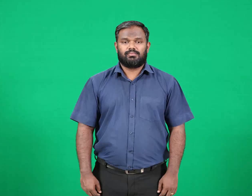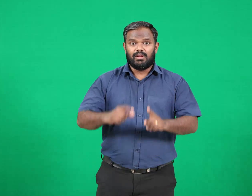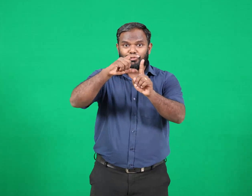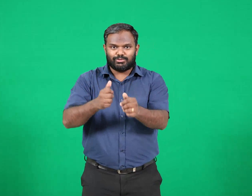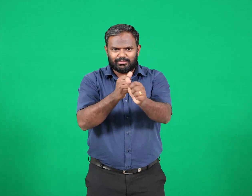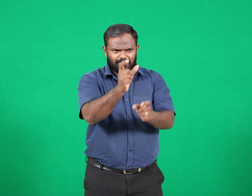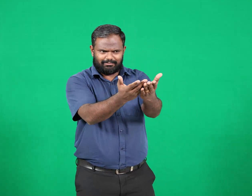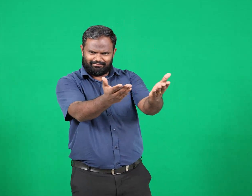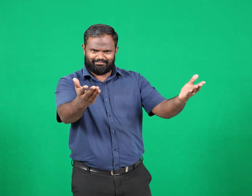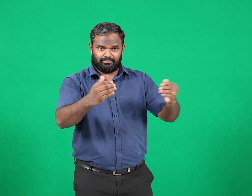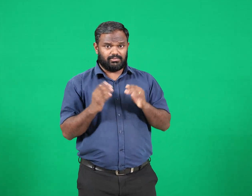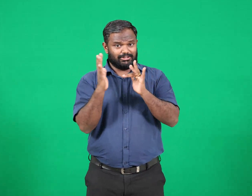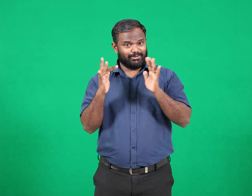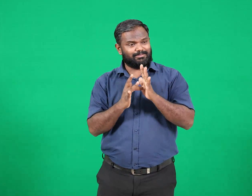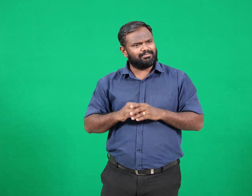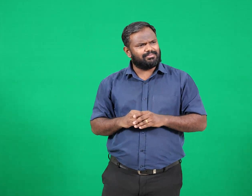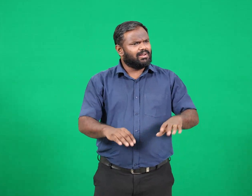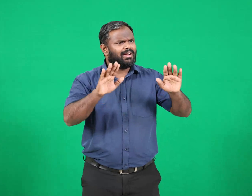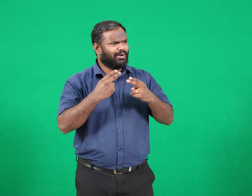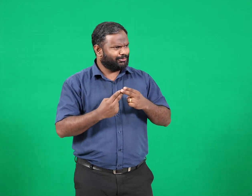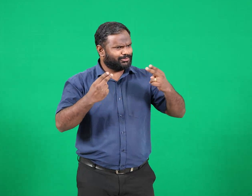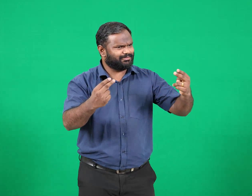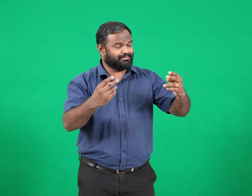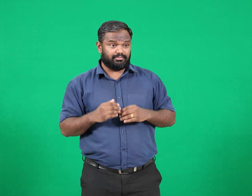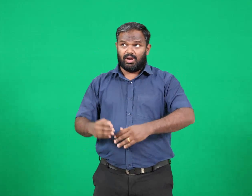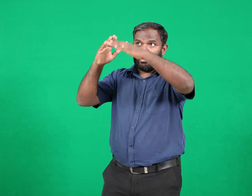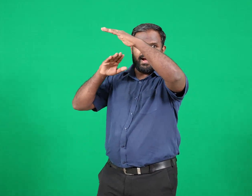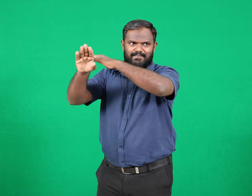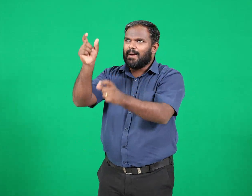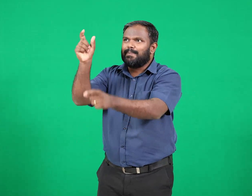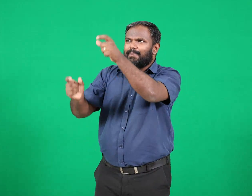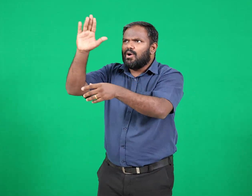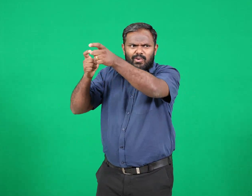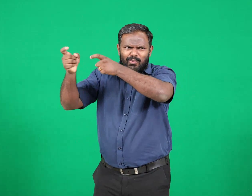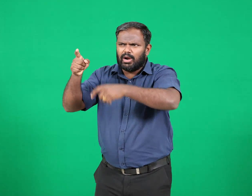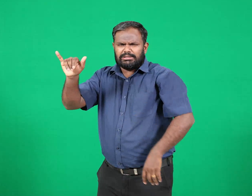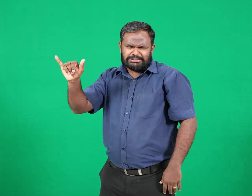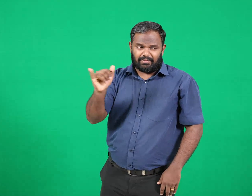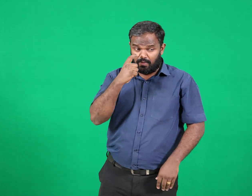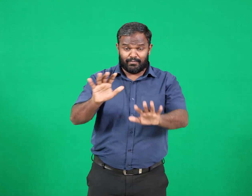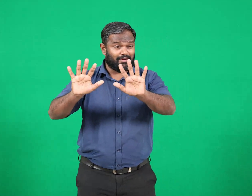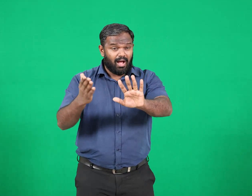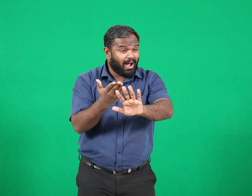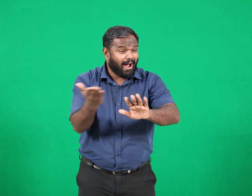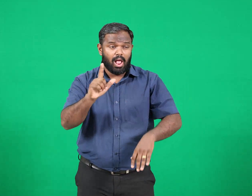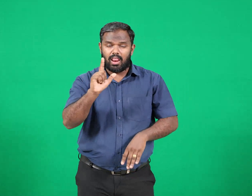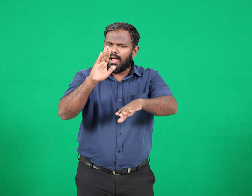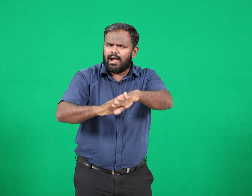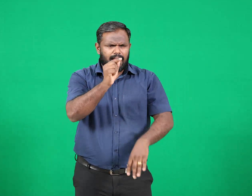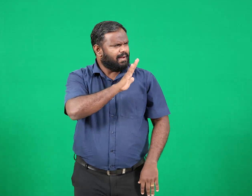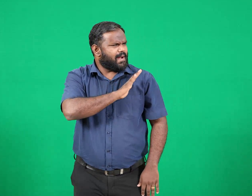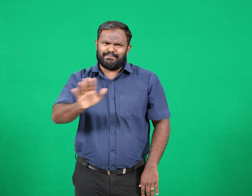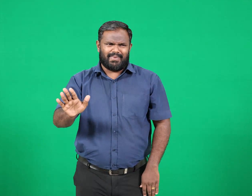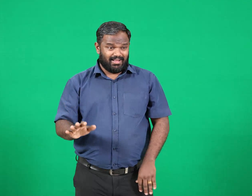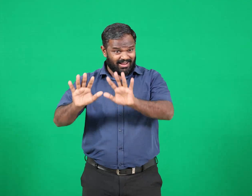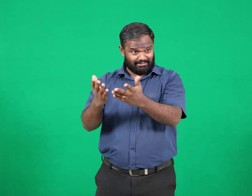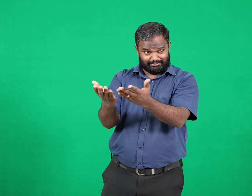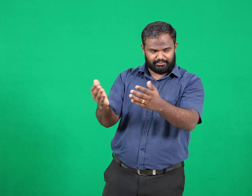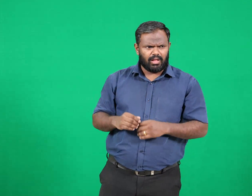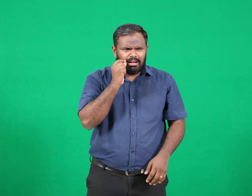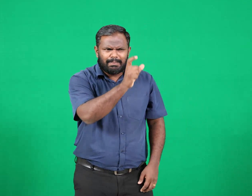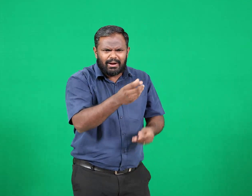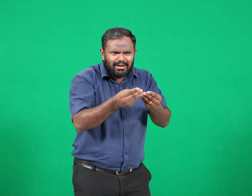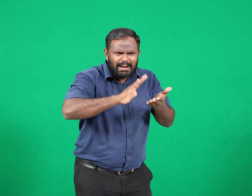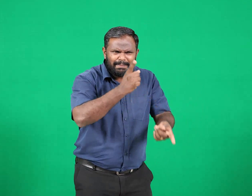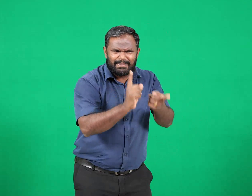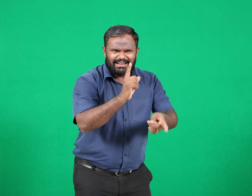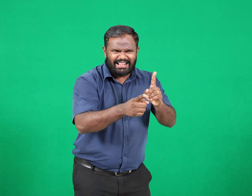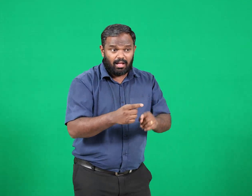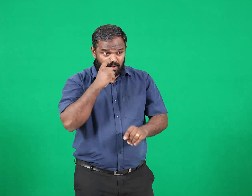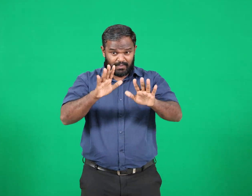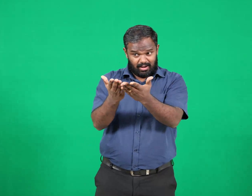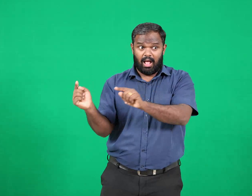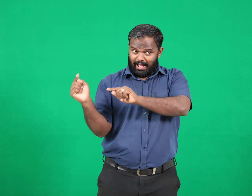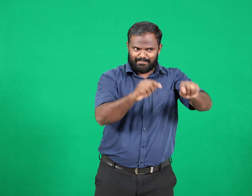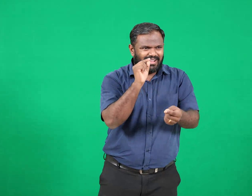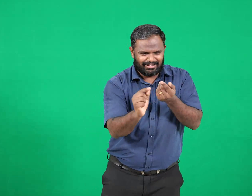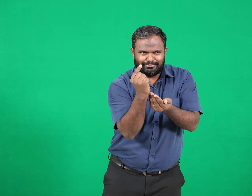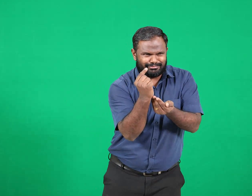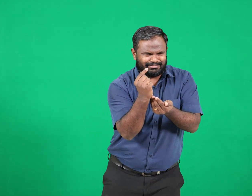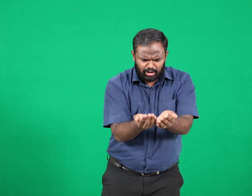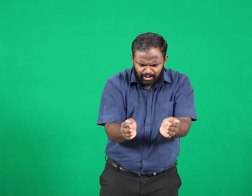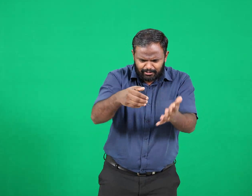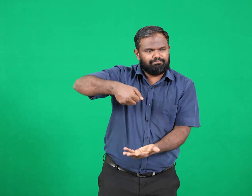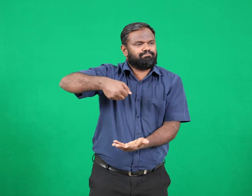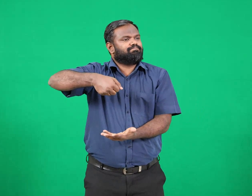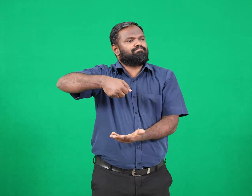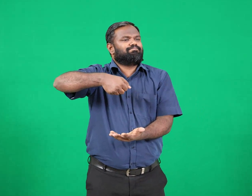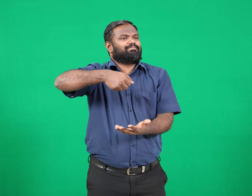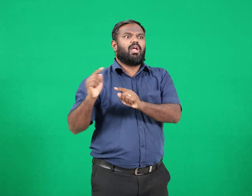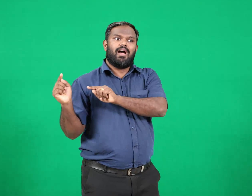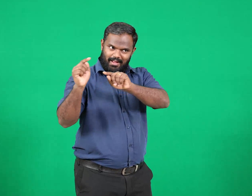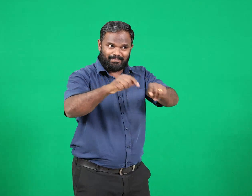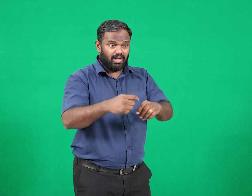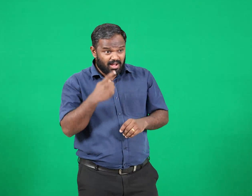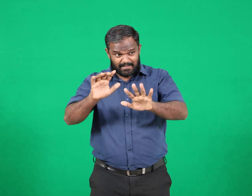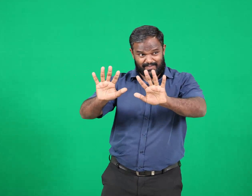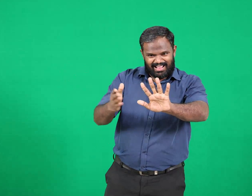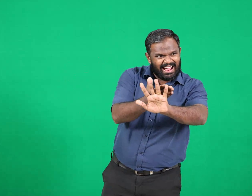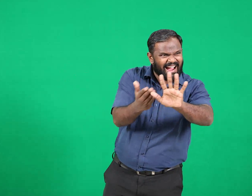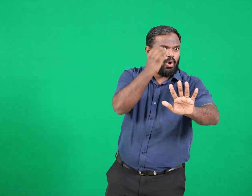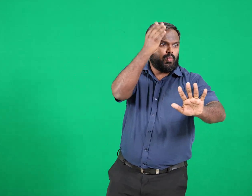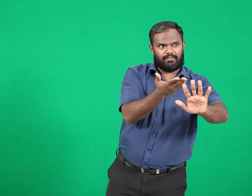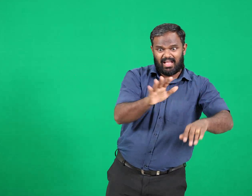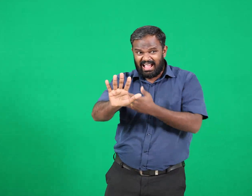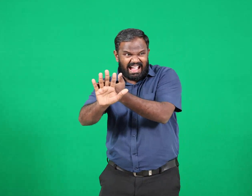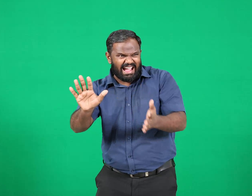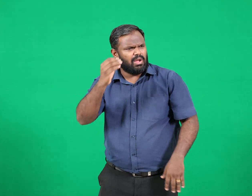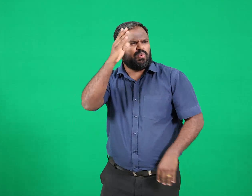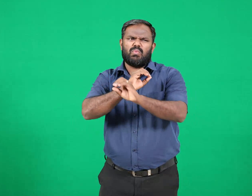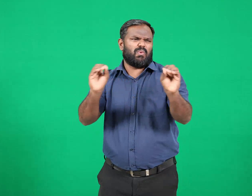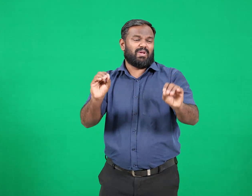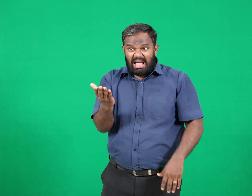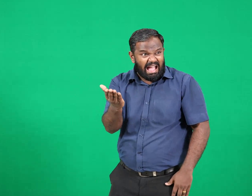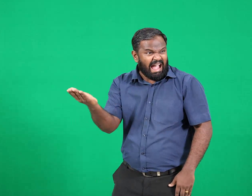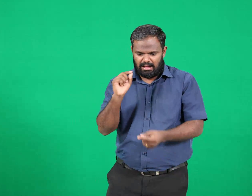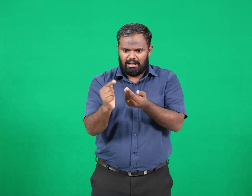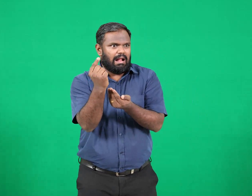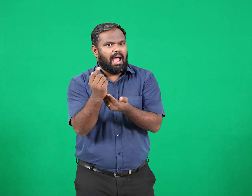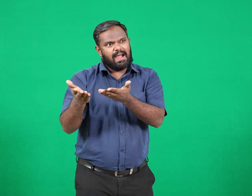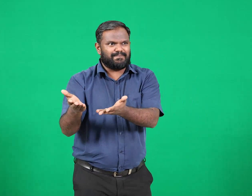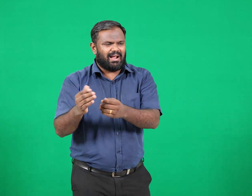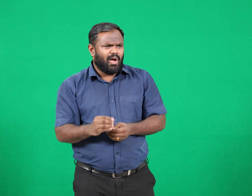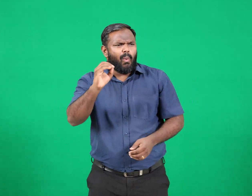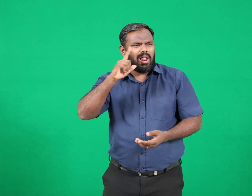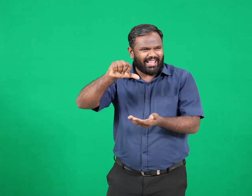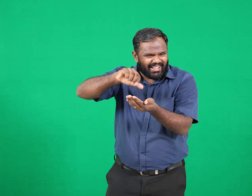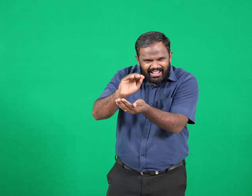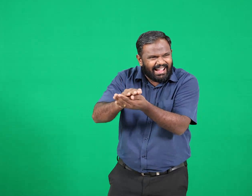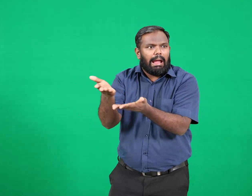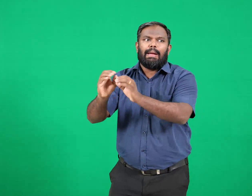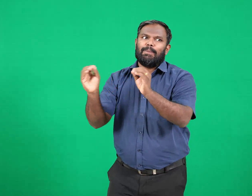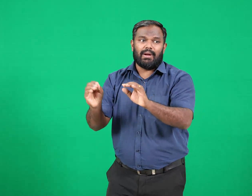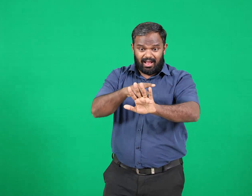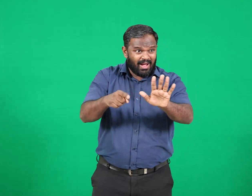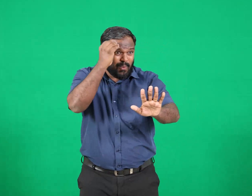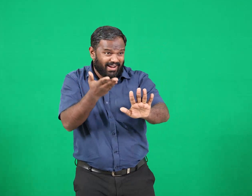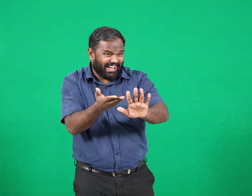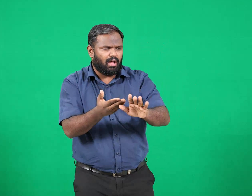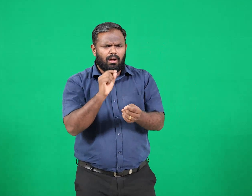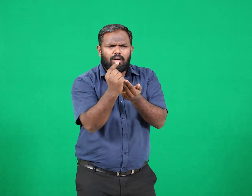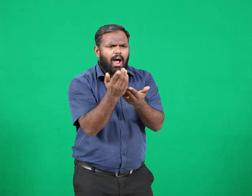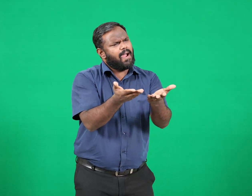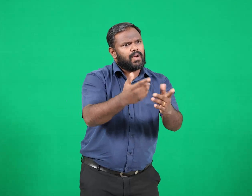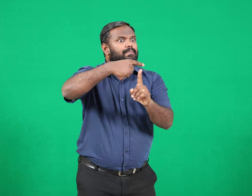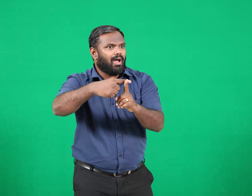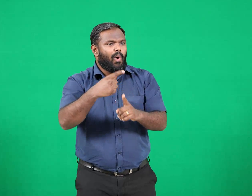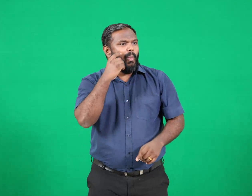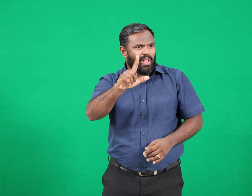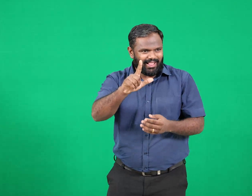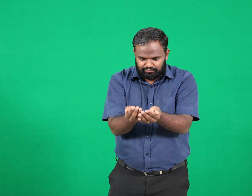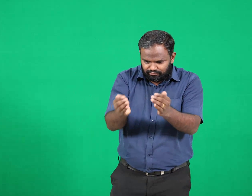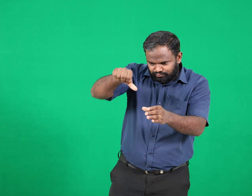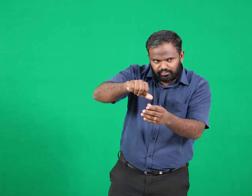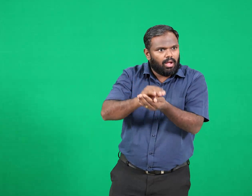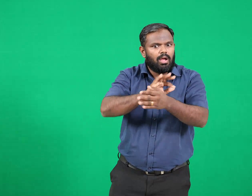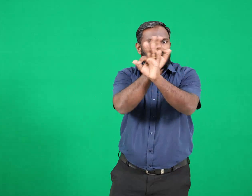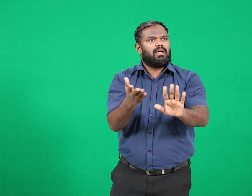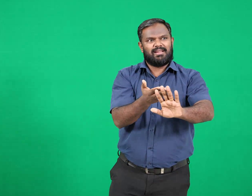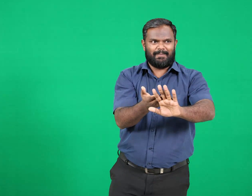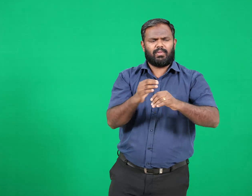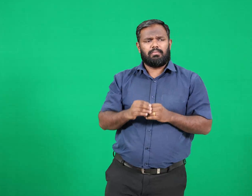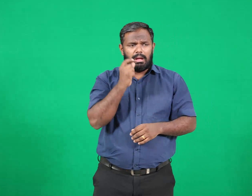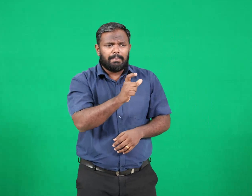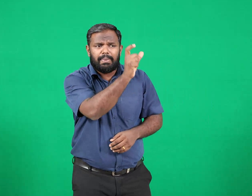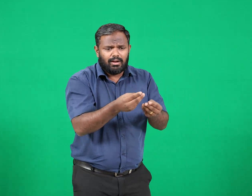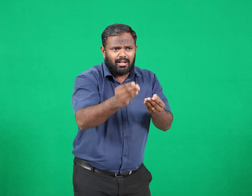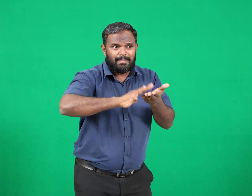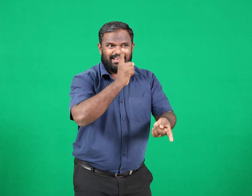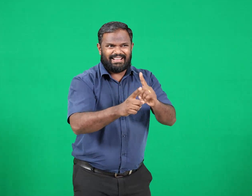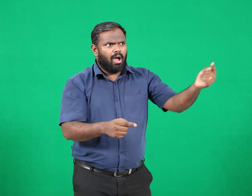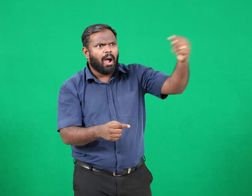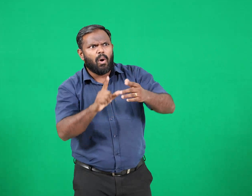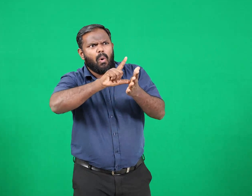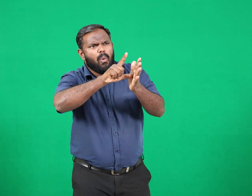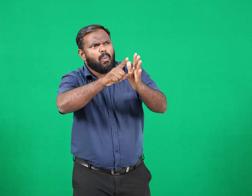"At that time the kingdom of heaven will be like ten virgins who took their lamps and went out to meet the bridegroom. Five of them were foolish, and five were wise. The foolish ones took their lamps but did not take along any extra oil. But the wise ones took oil in flasks along with their lamps.